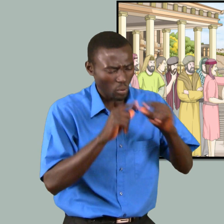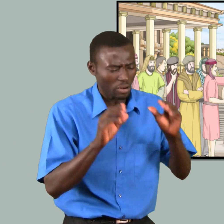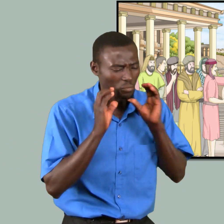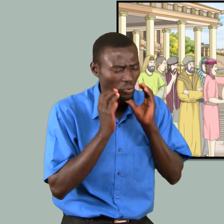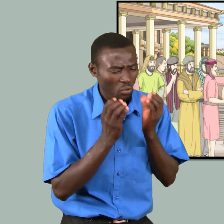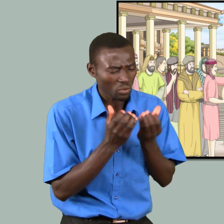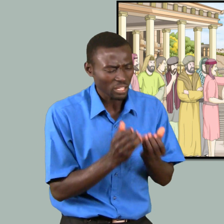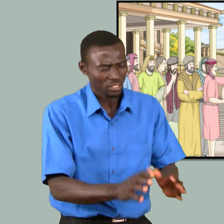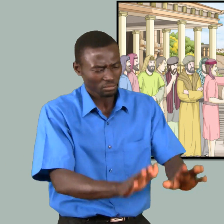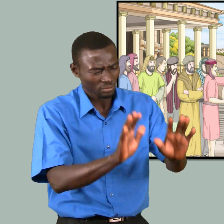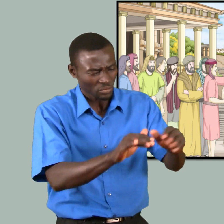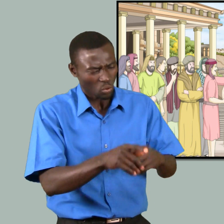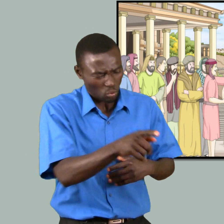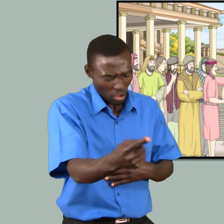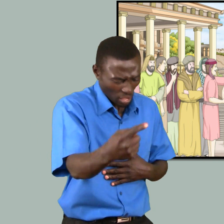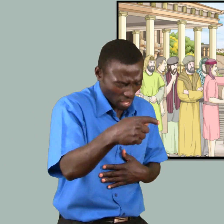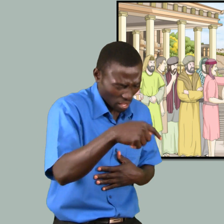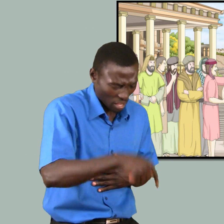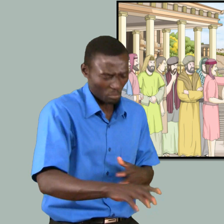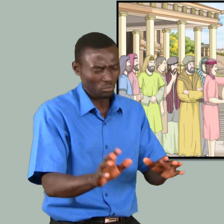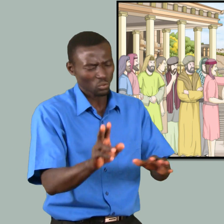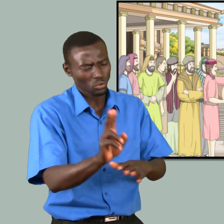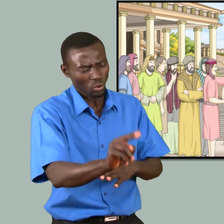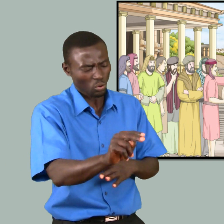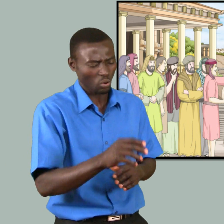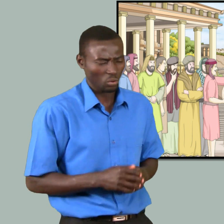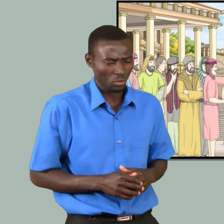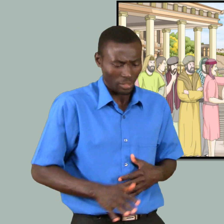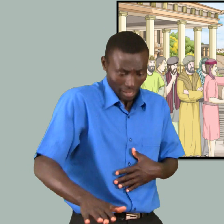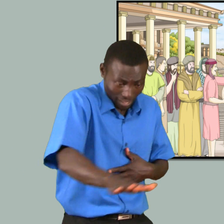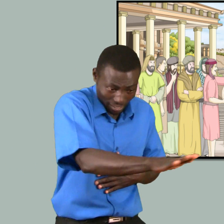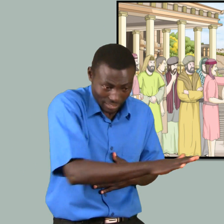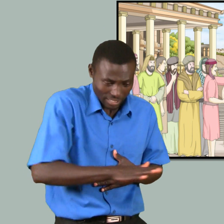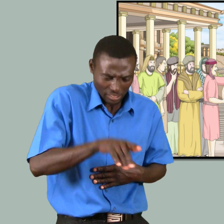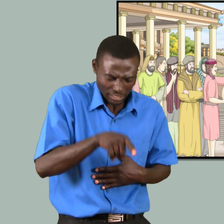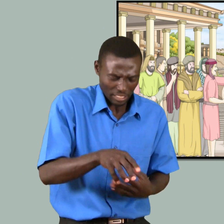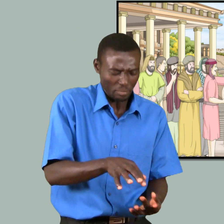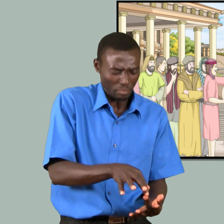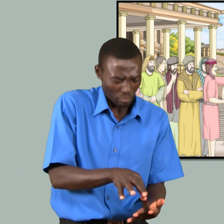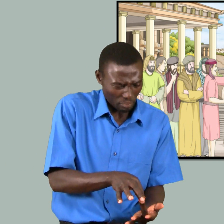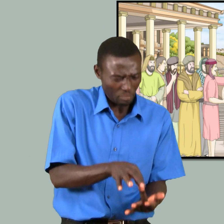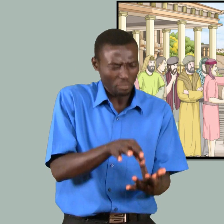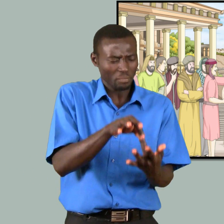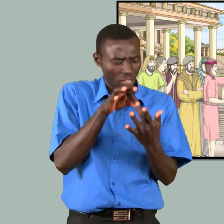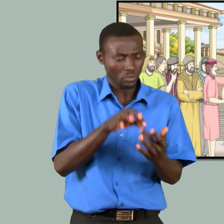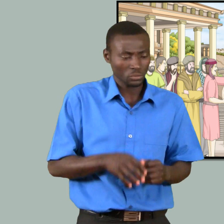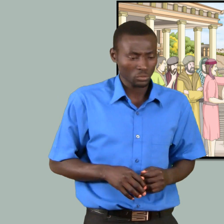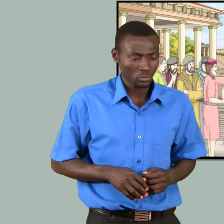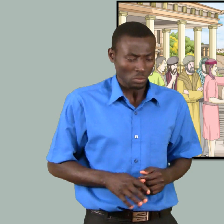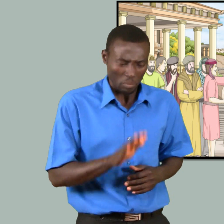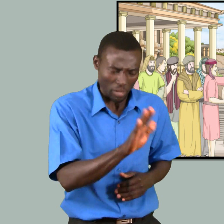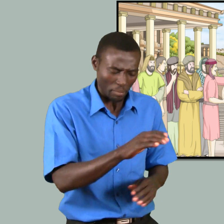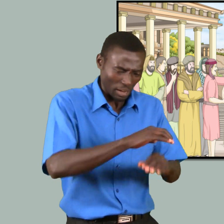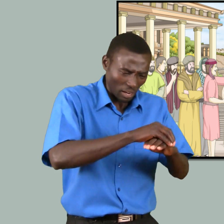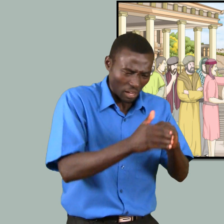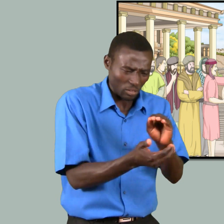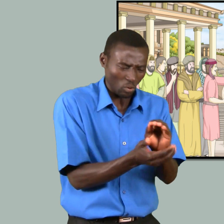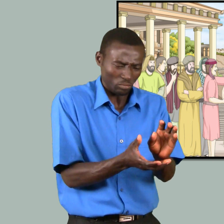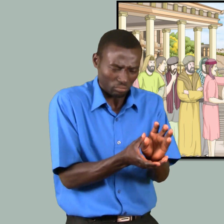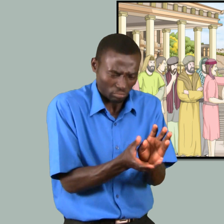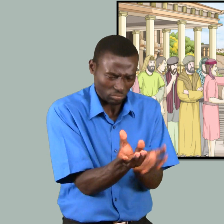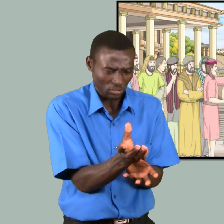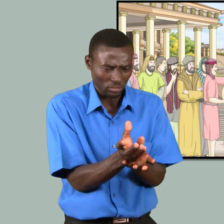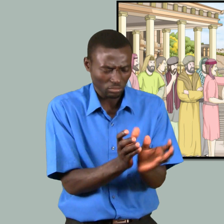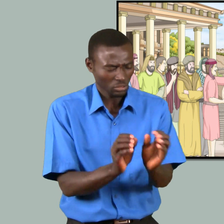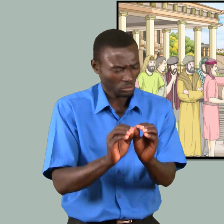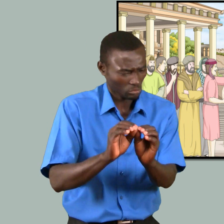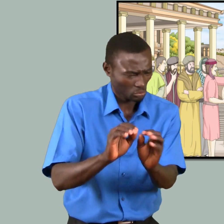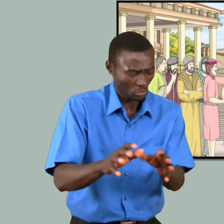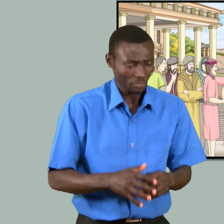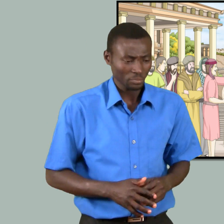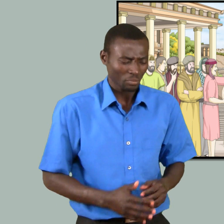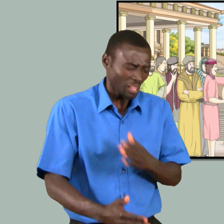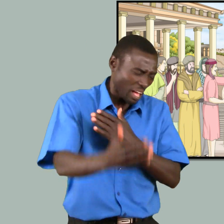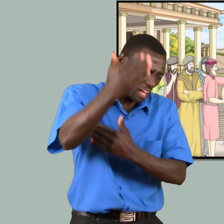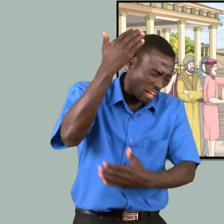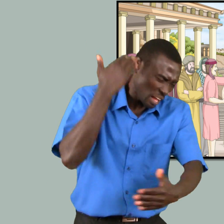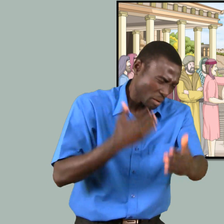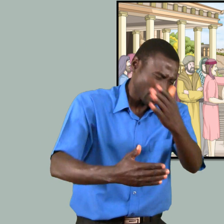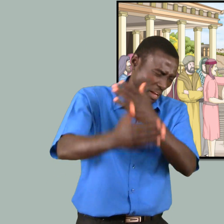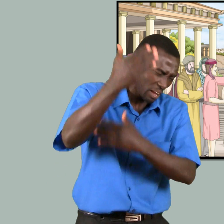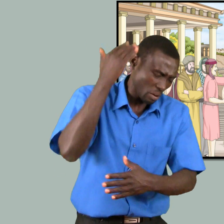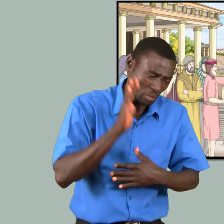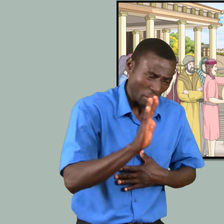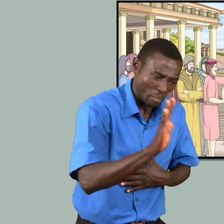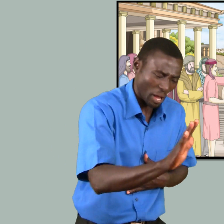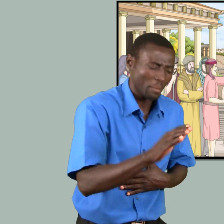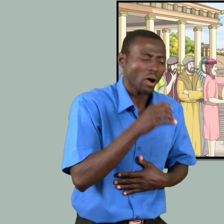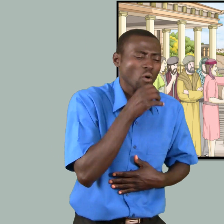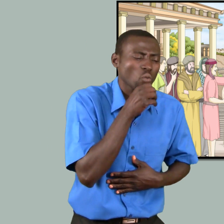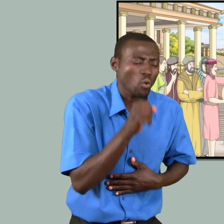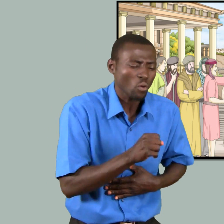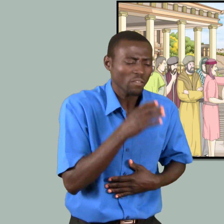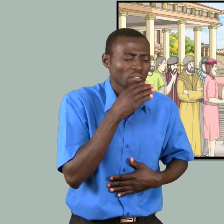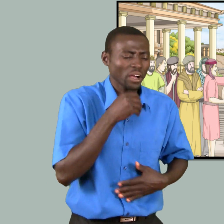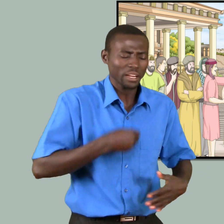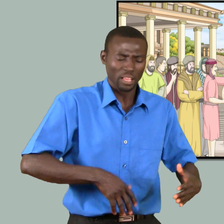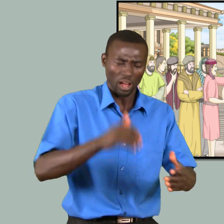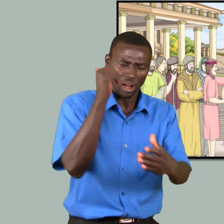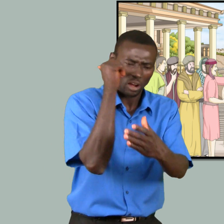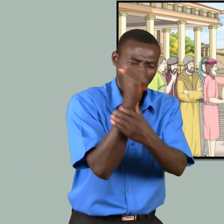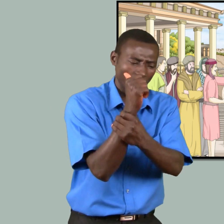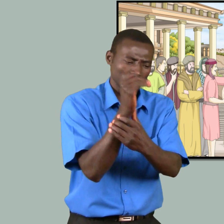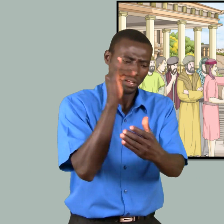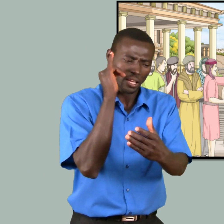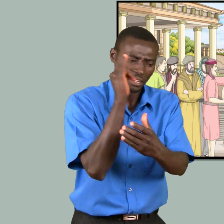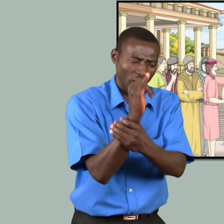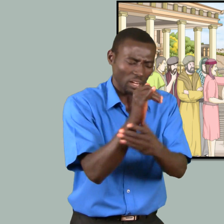When Moses saw it, he marveled at the sight.